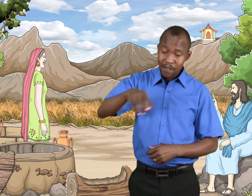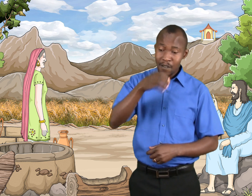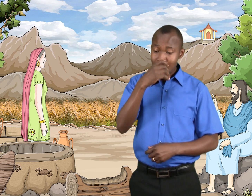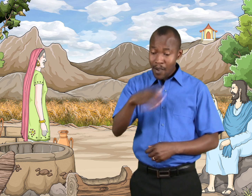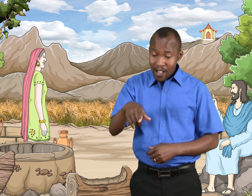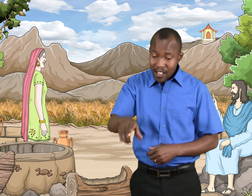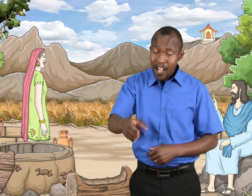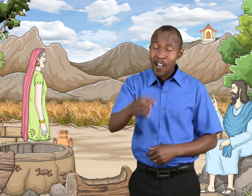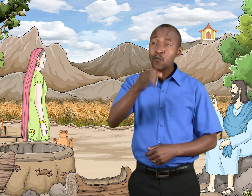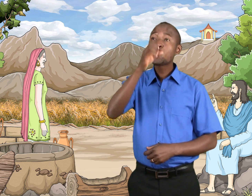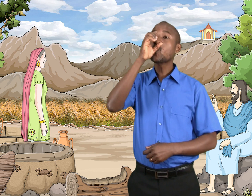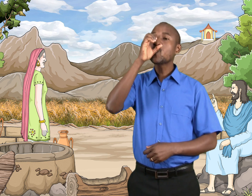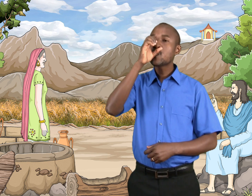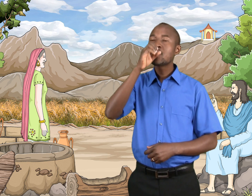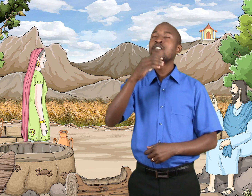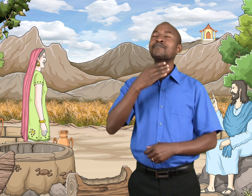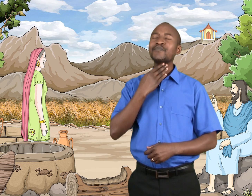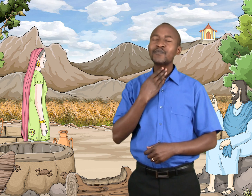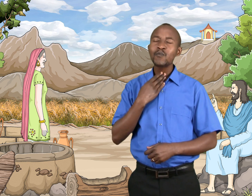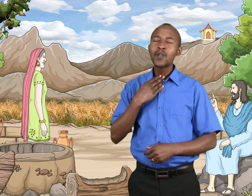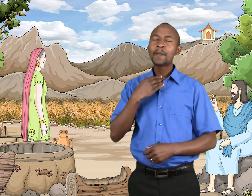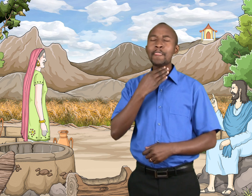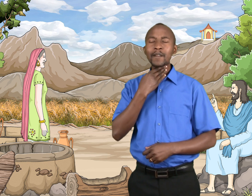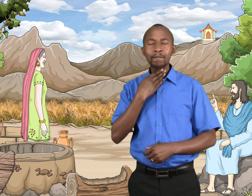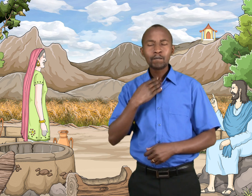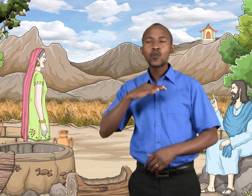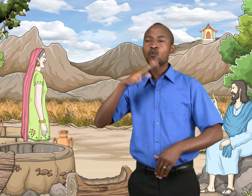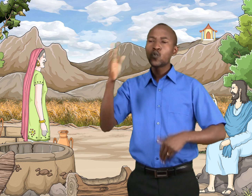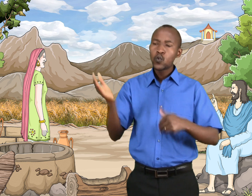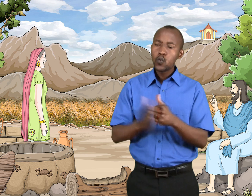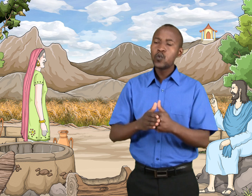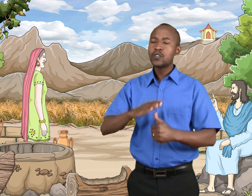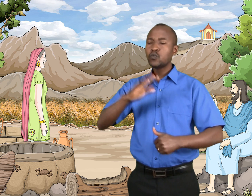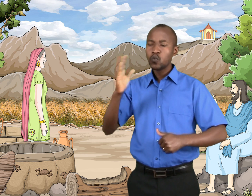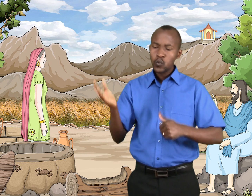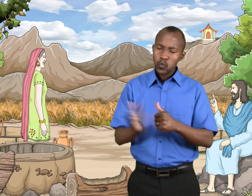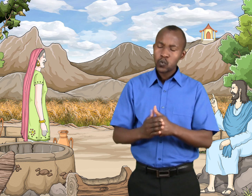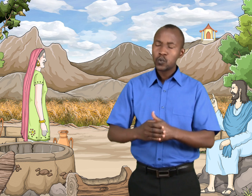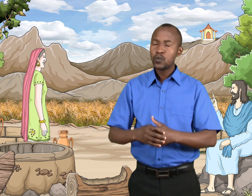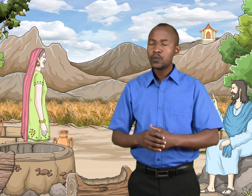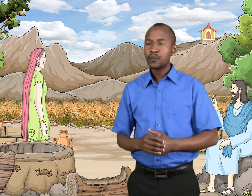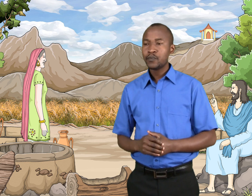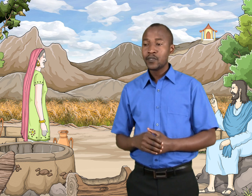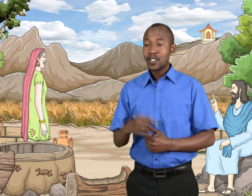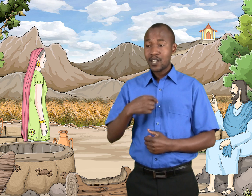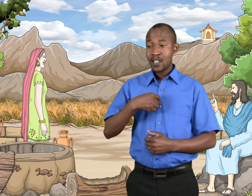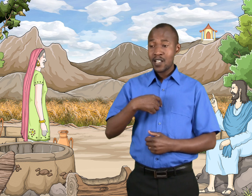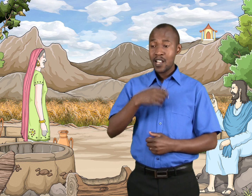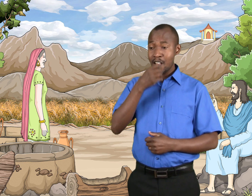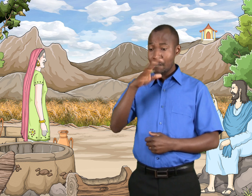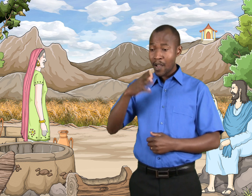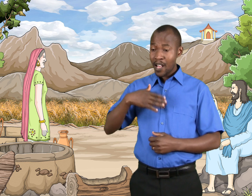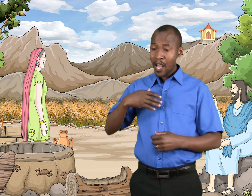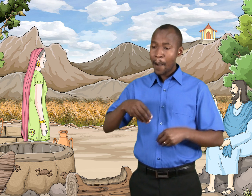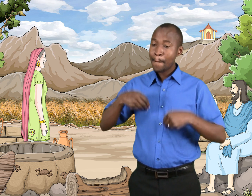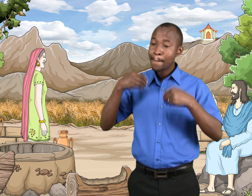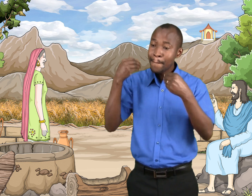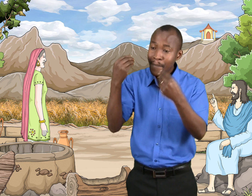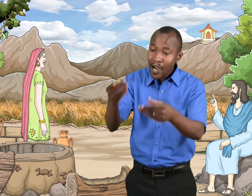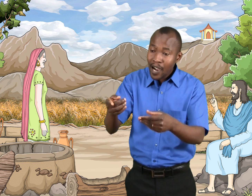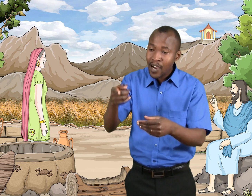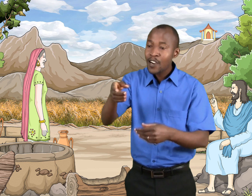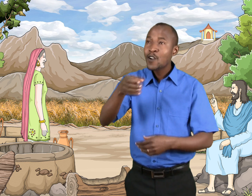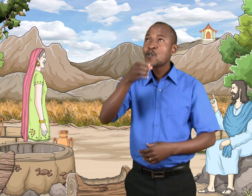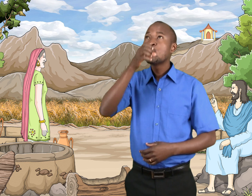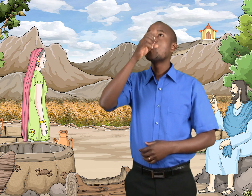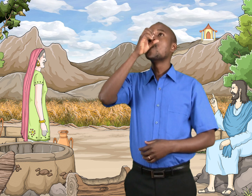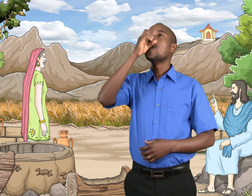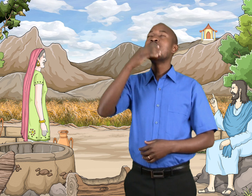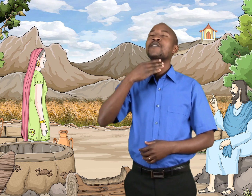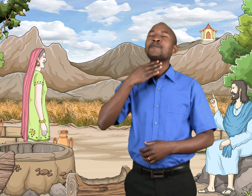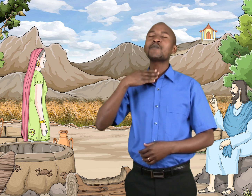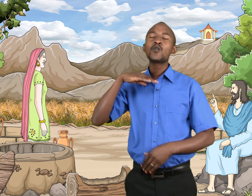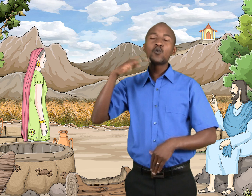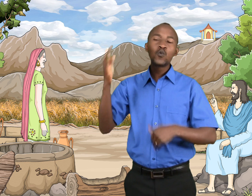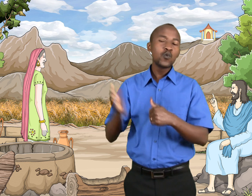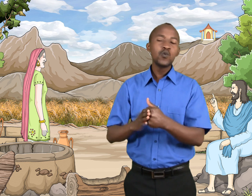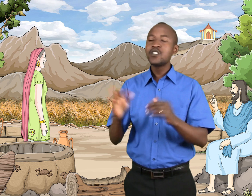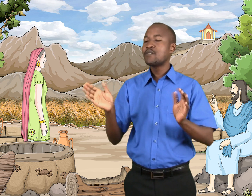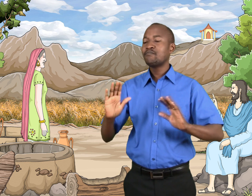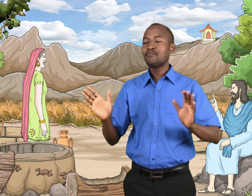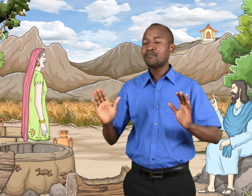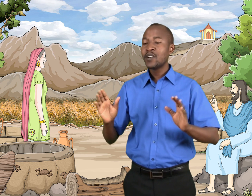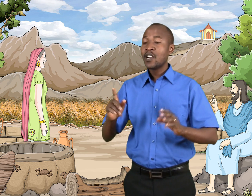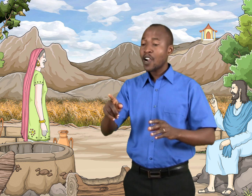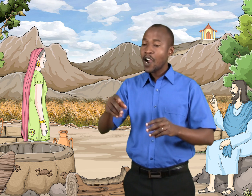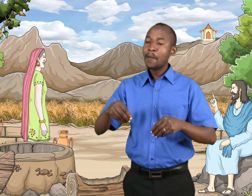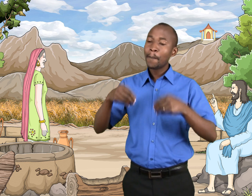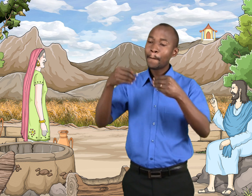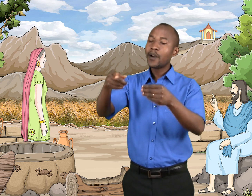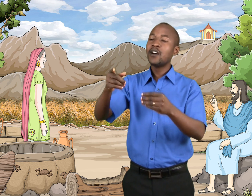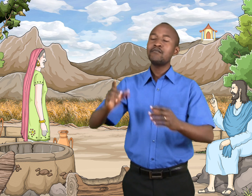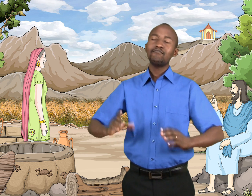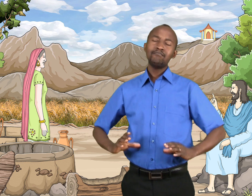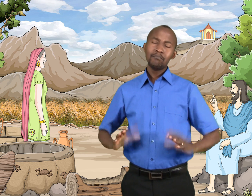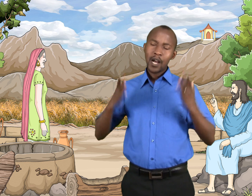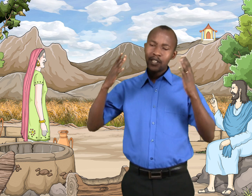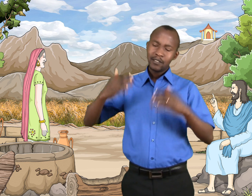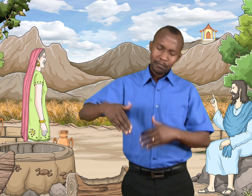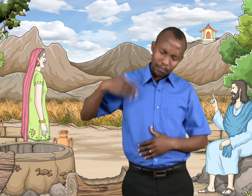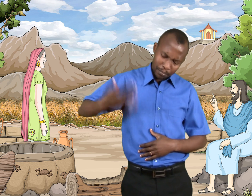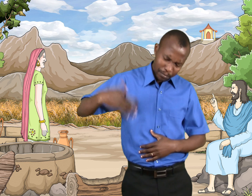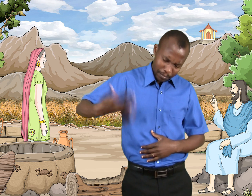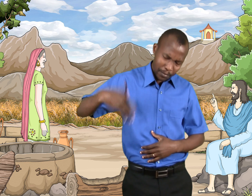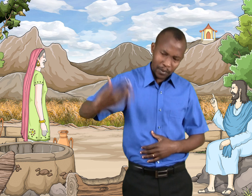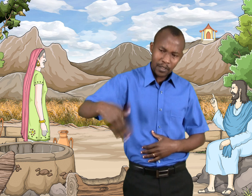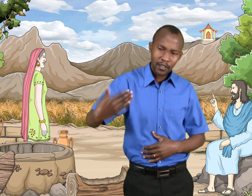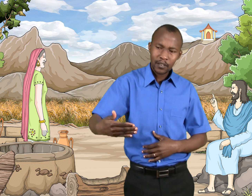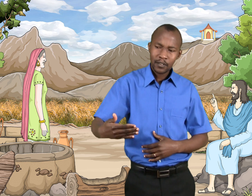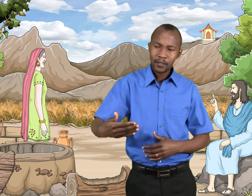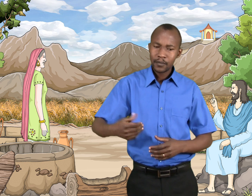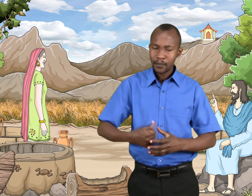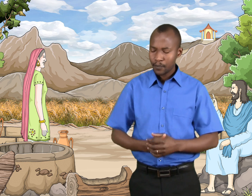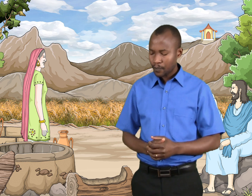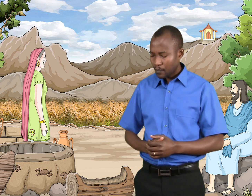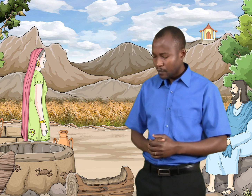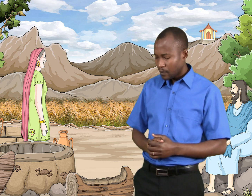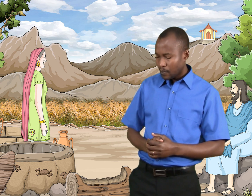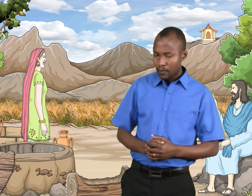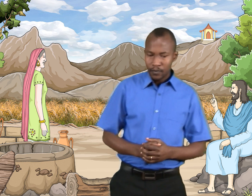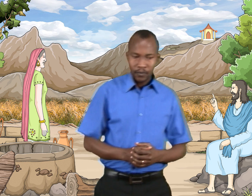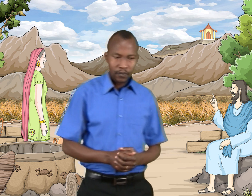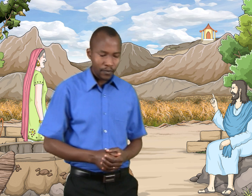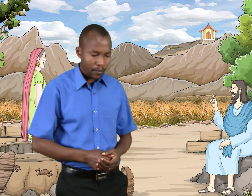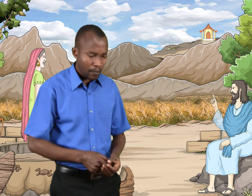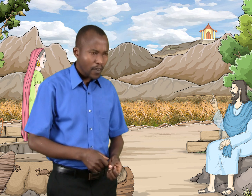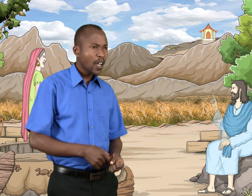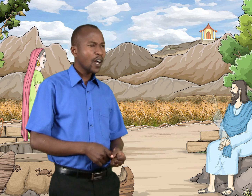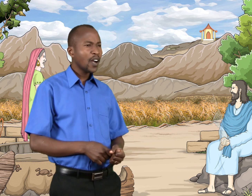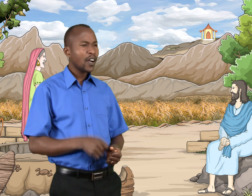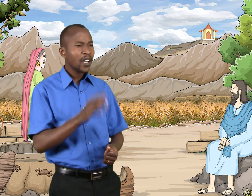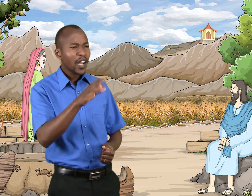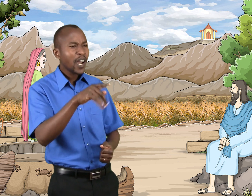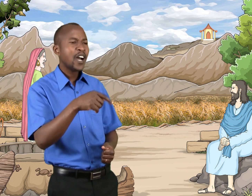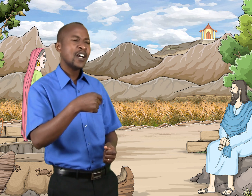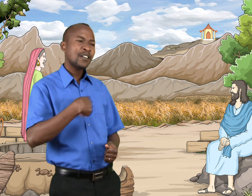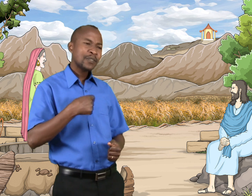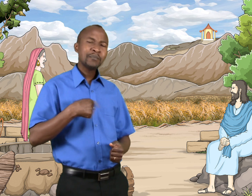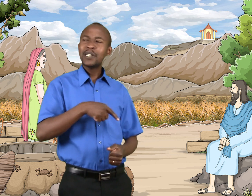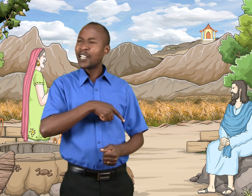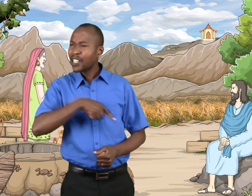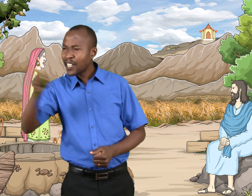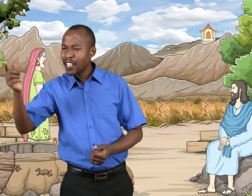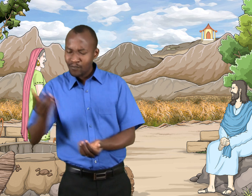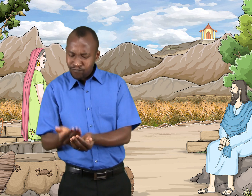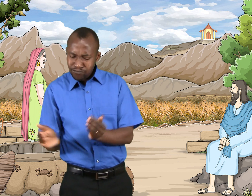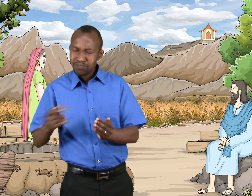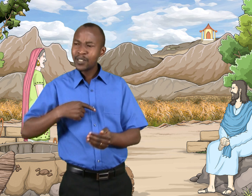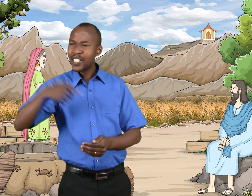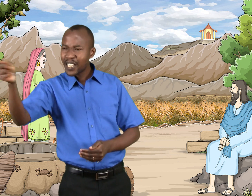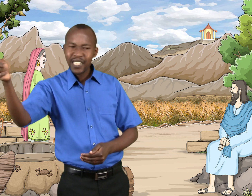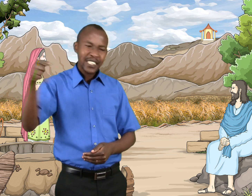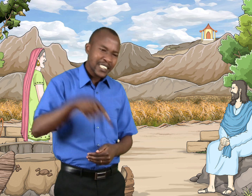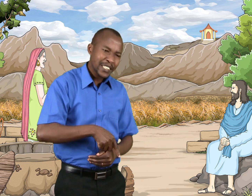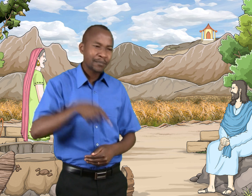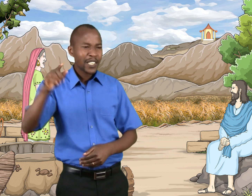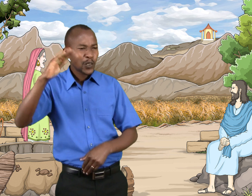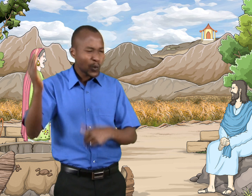Indeed, the water I give him will become in him a fount of water springing up to eternal life.”